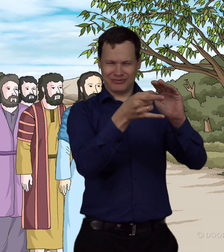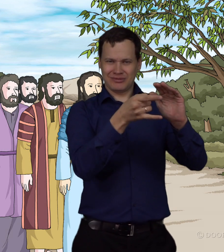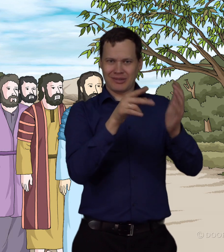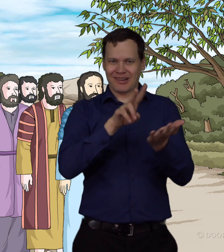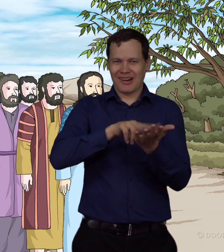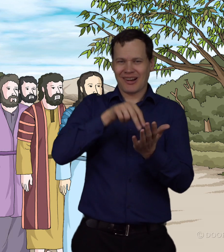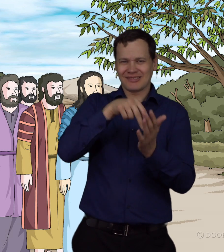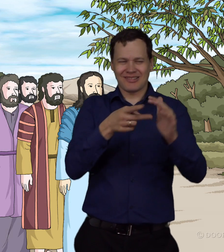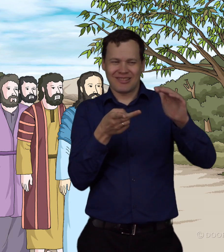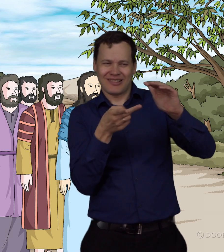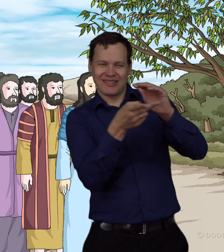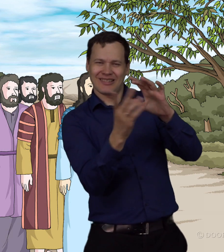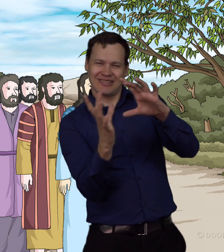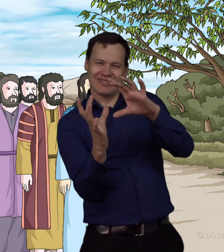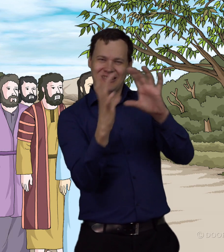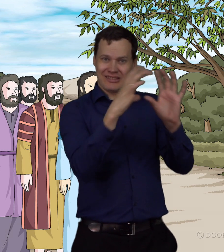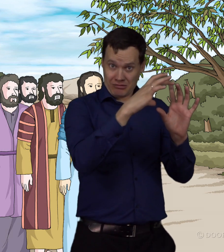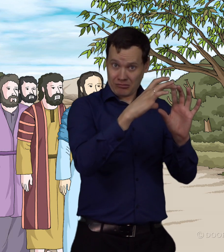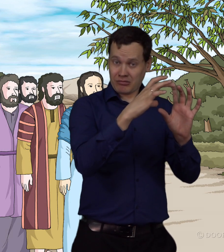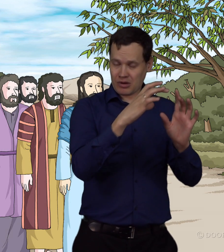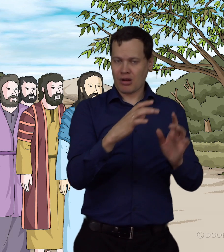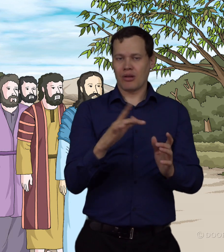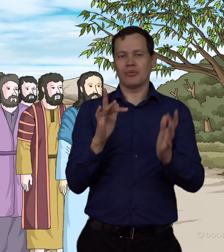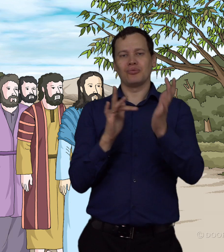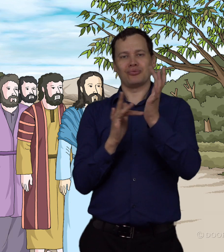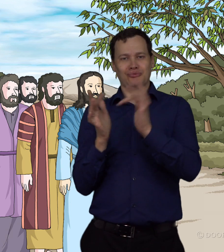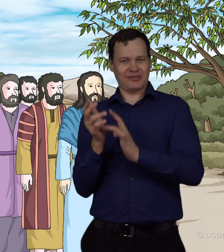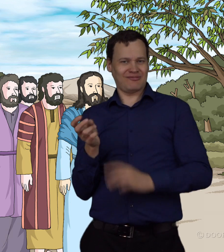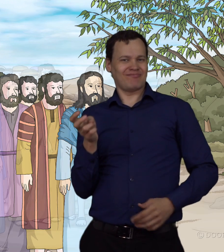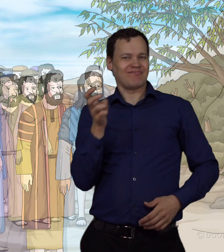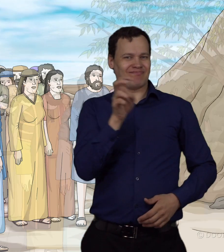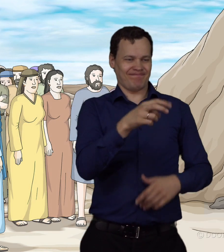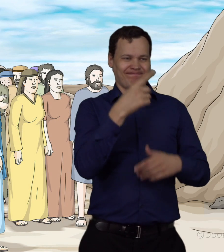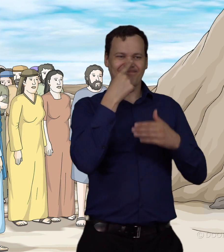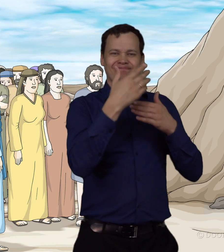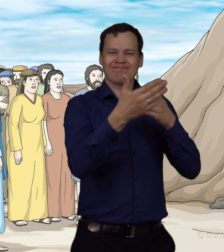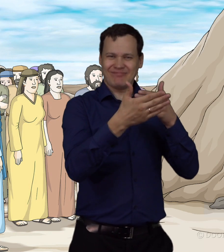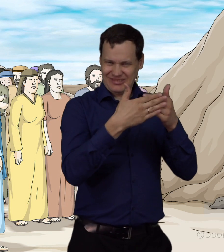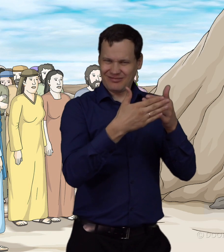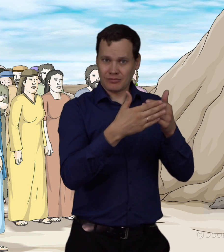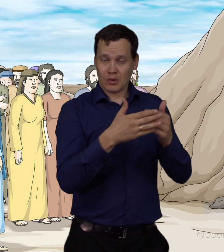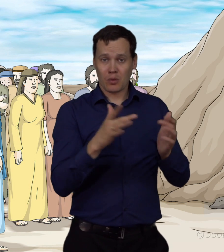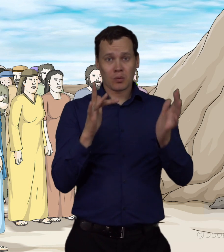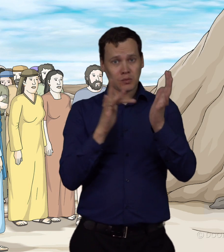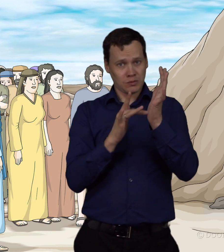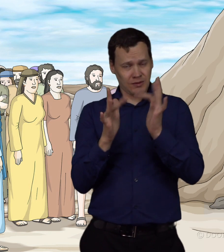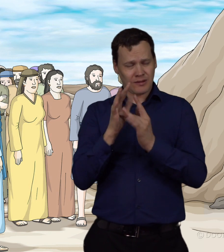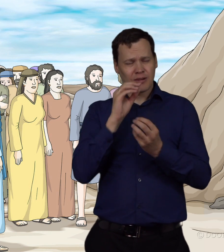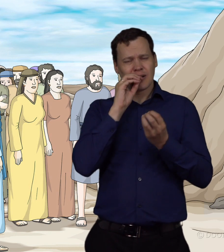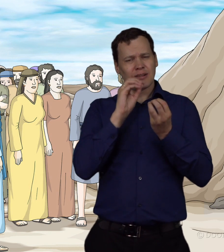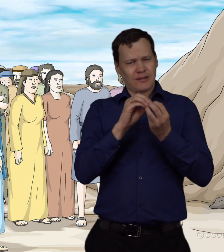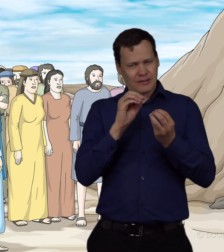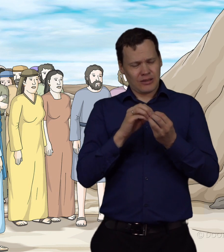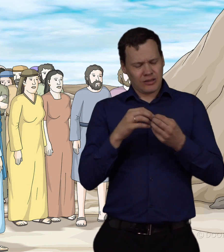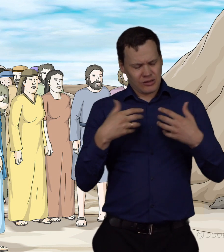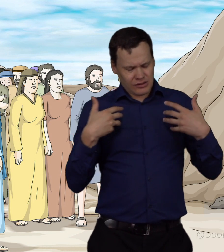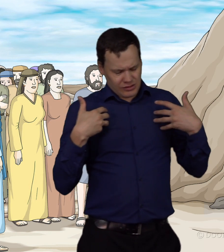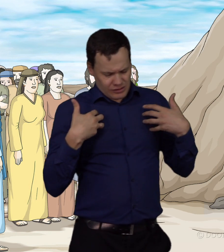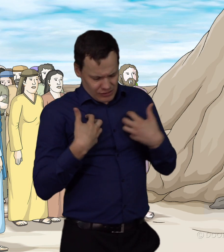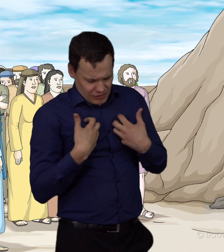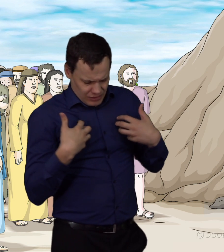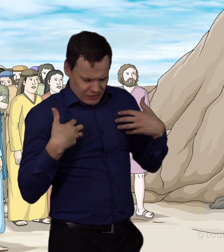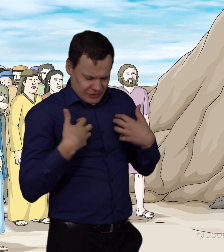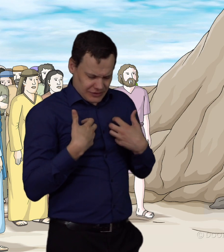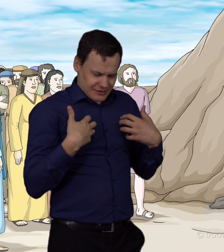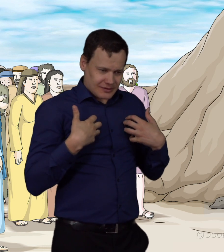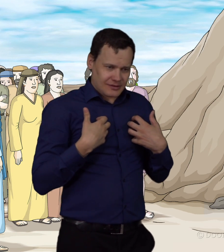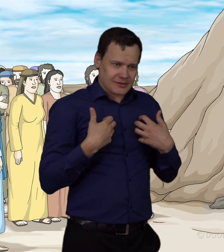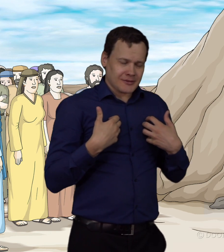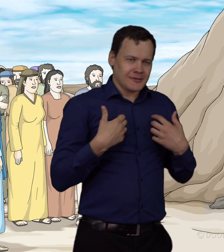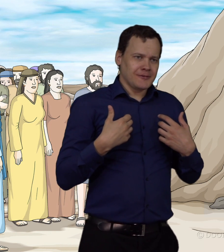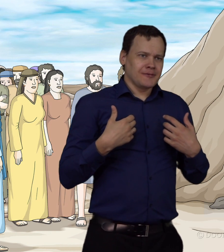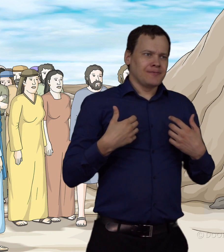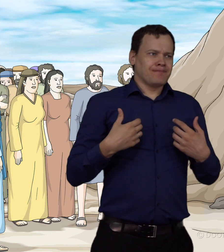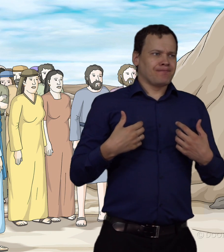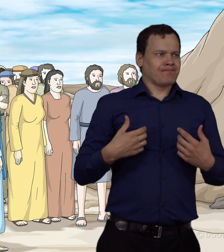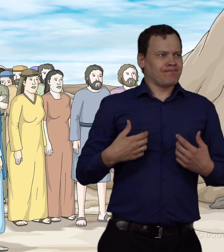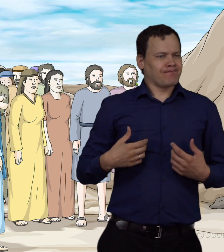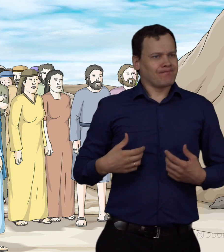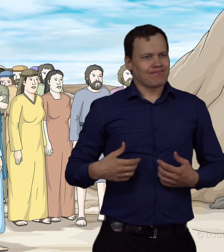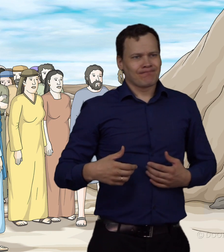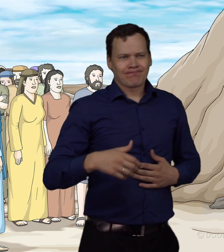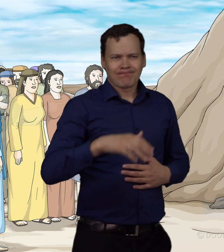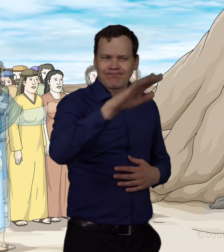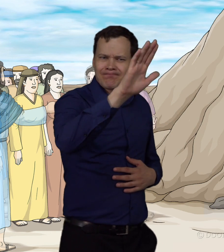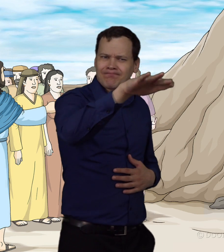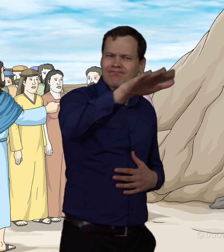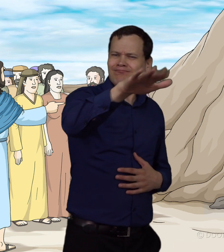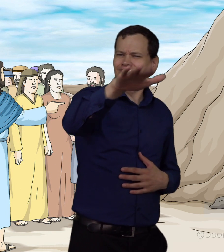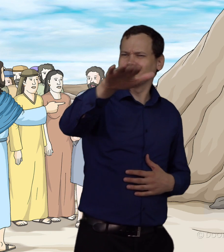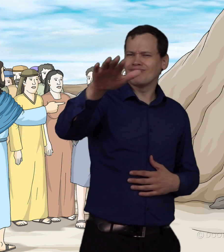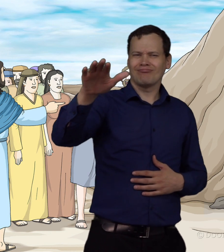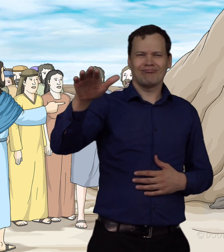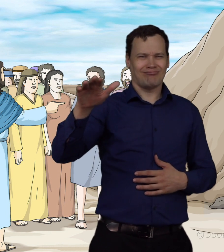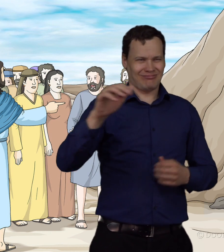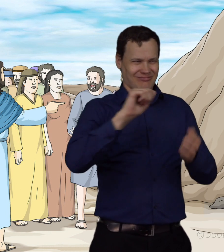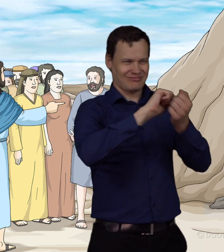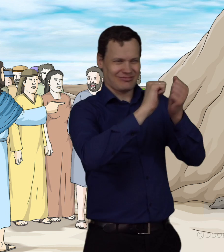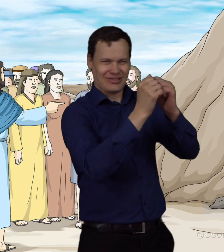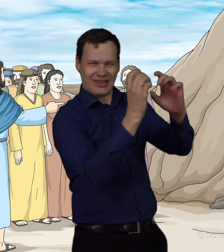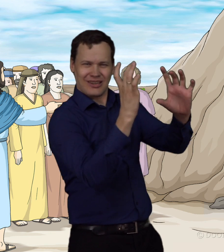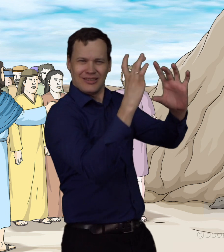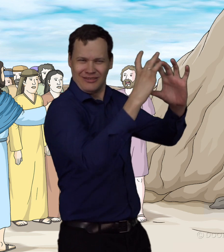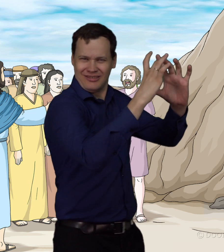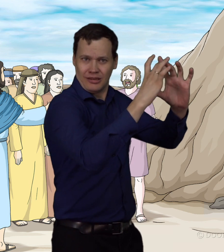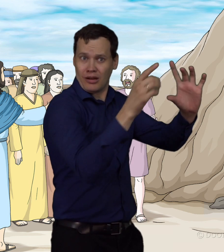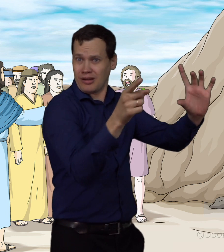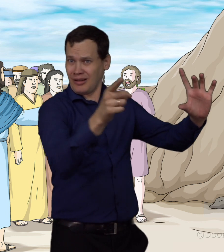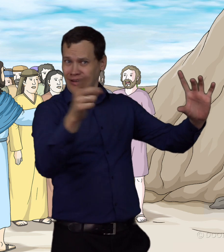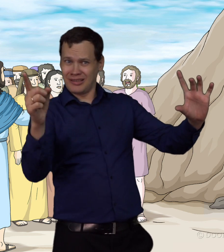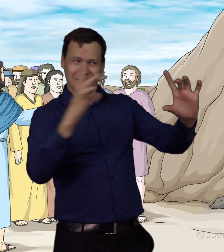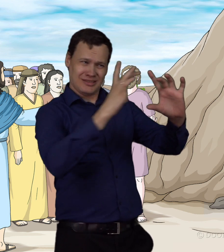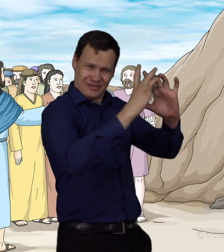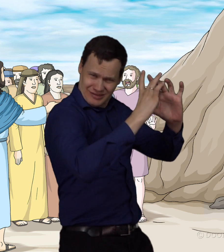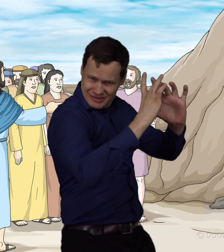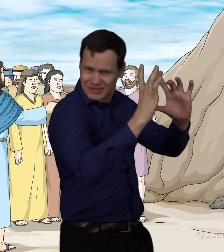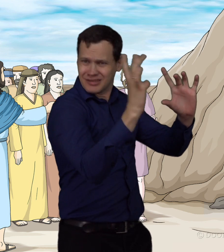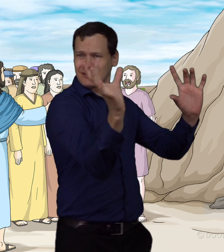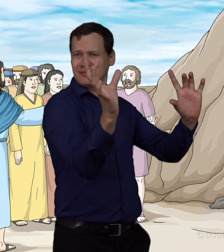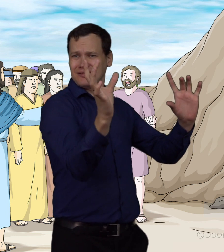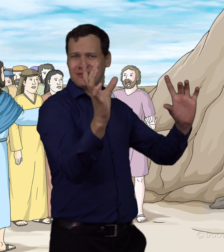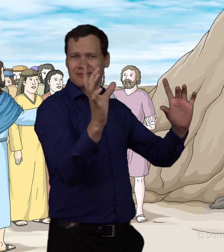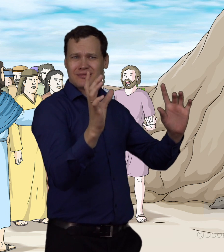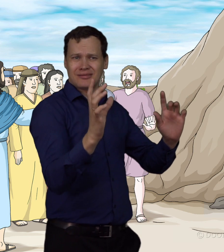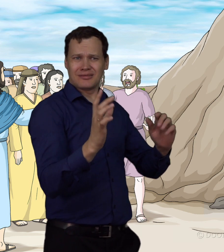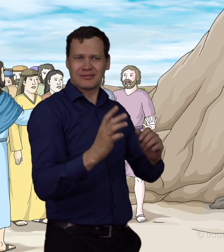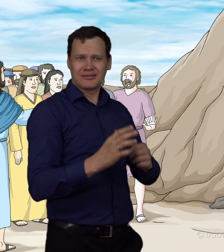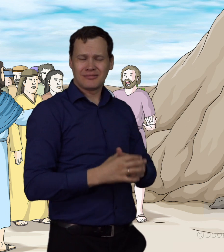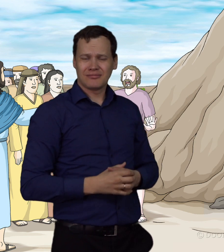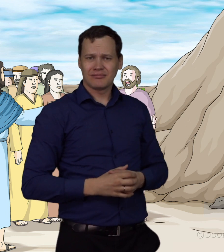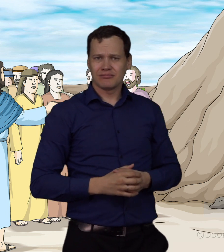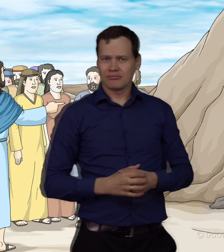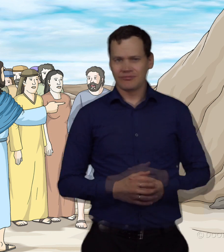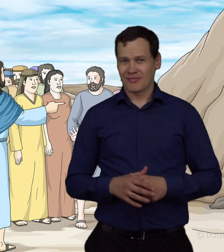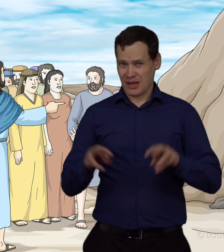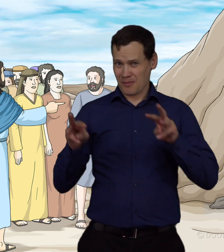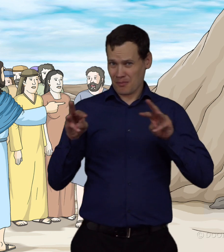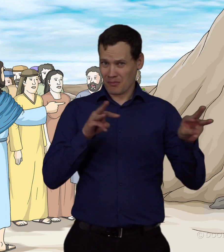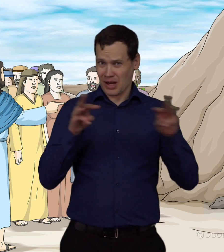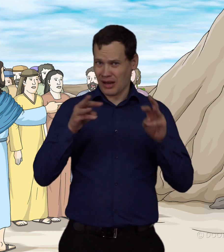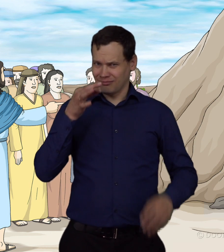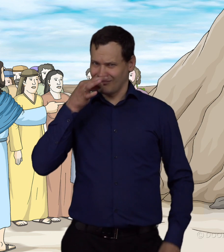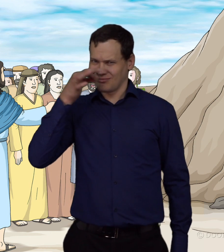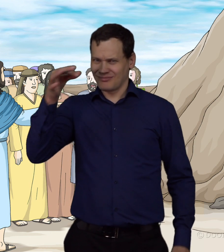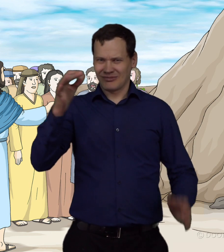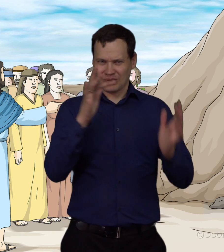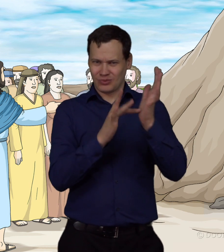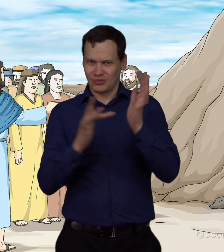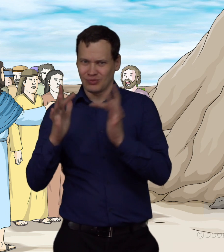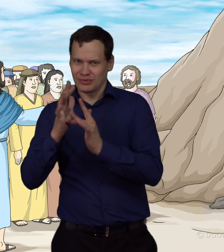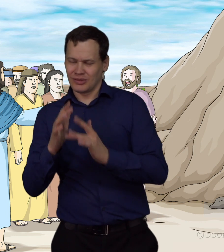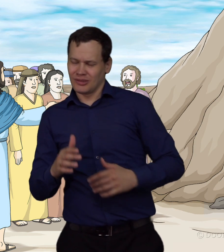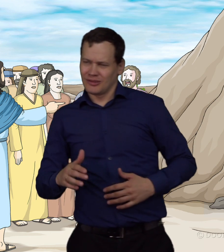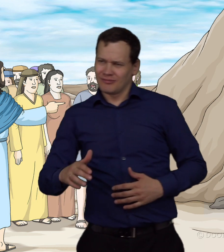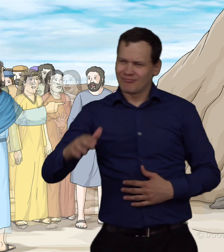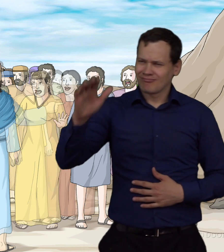Jesus, once again deeply moved, came to the tomb. It was a cave with a stone laid across the entrance.